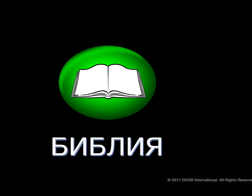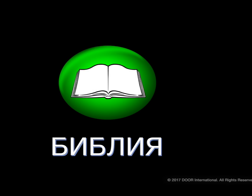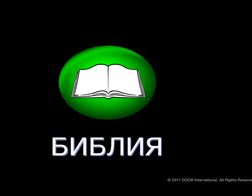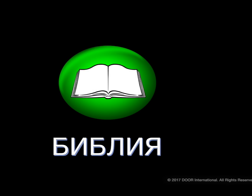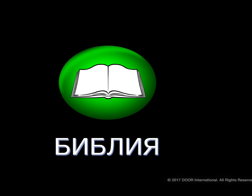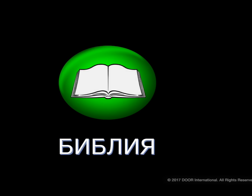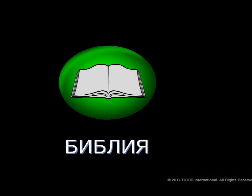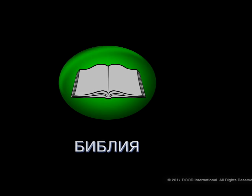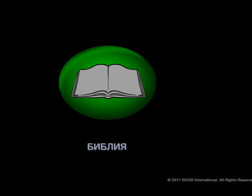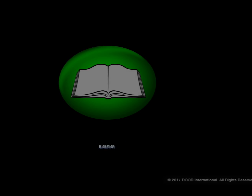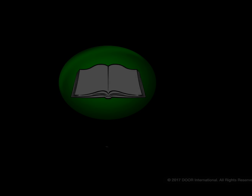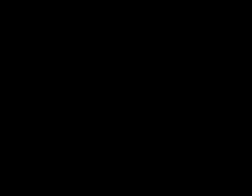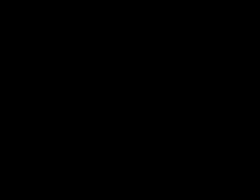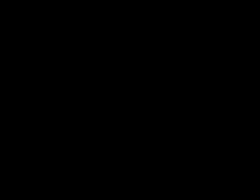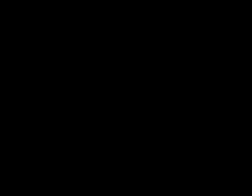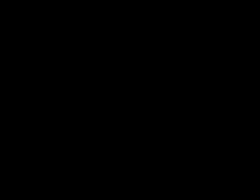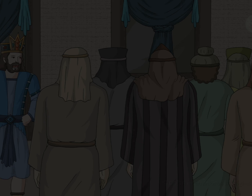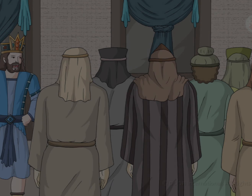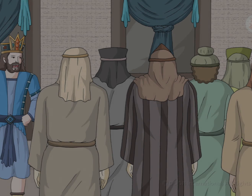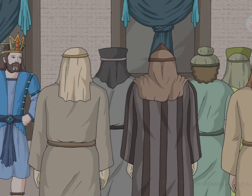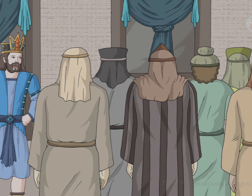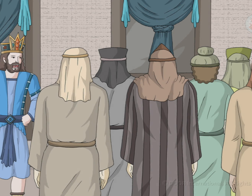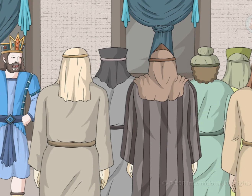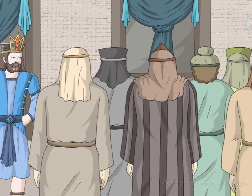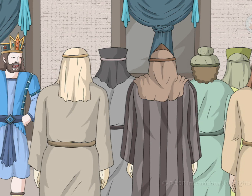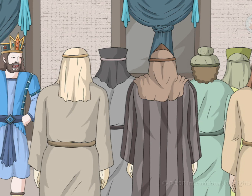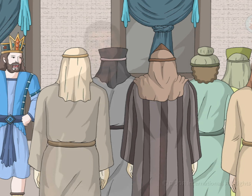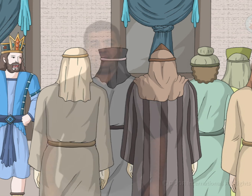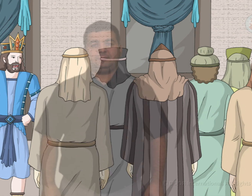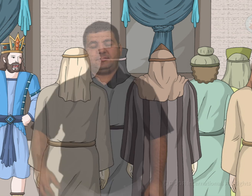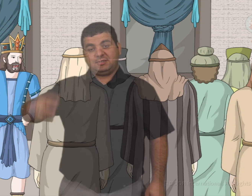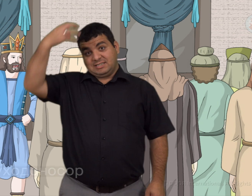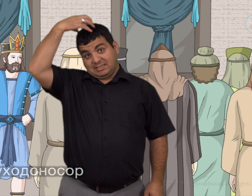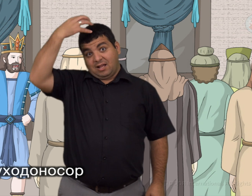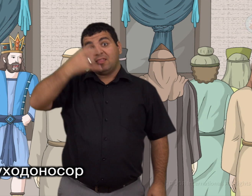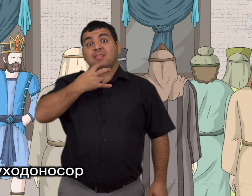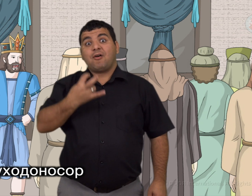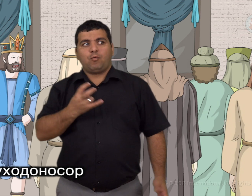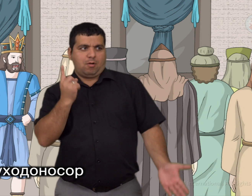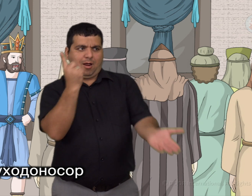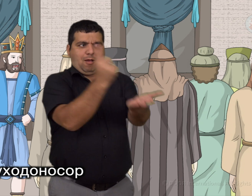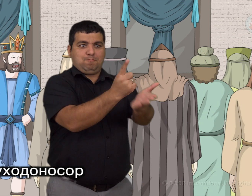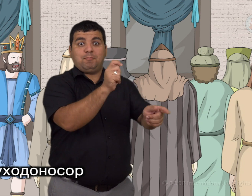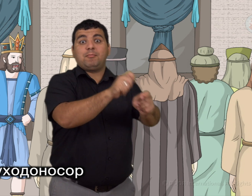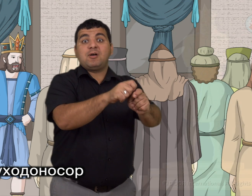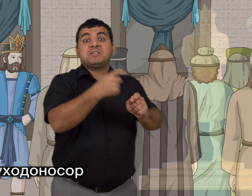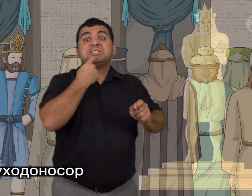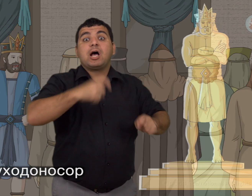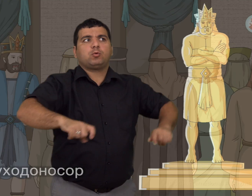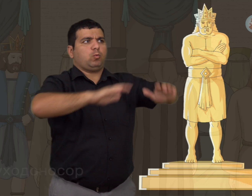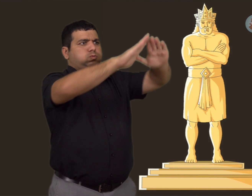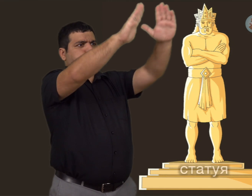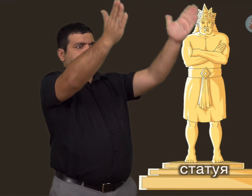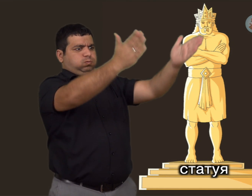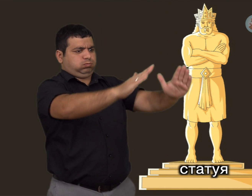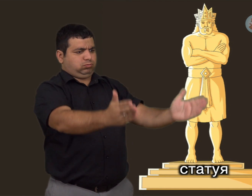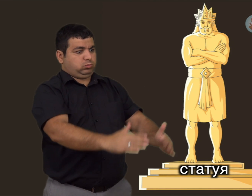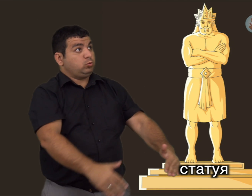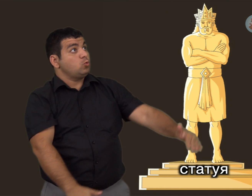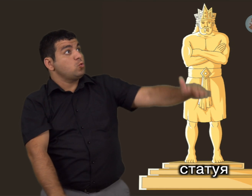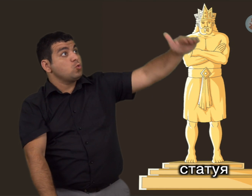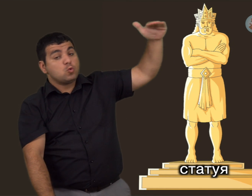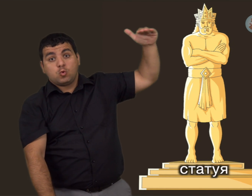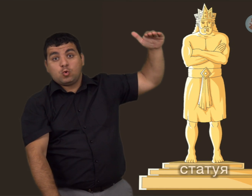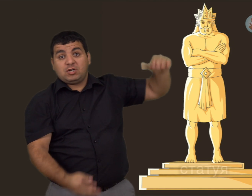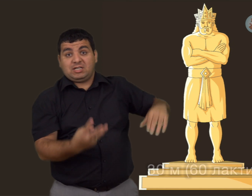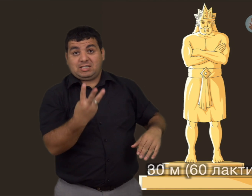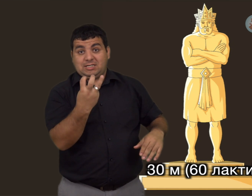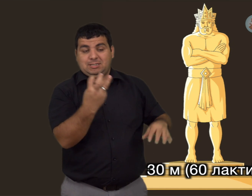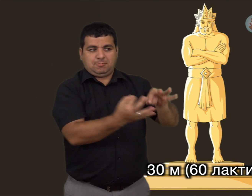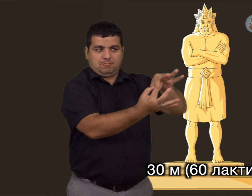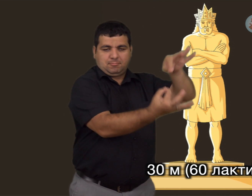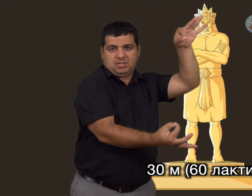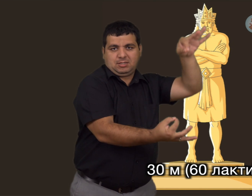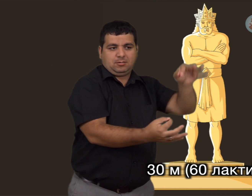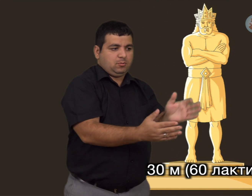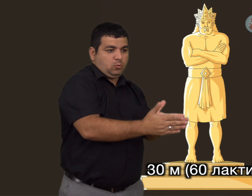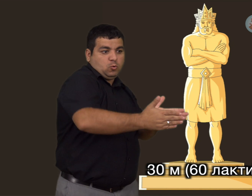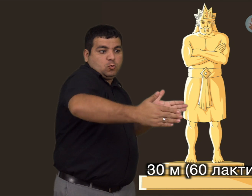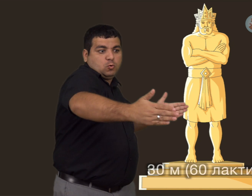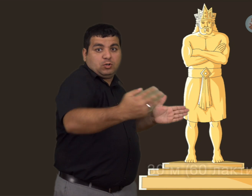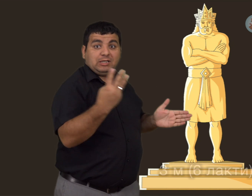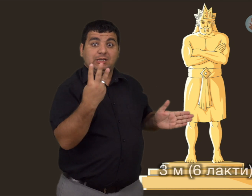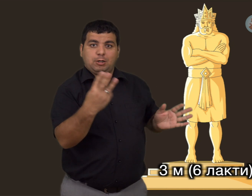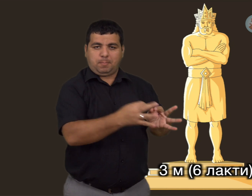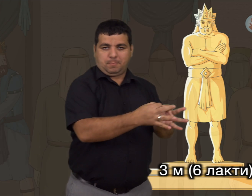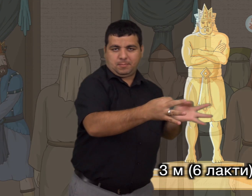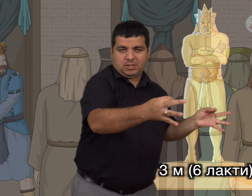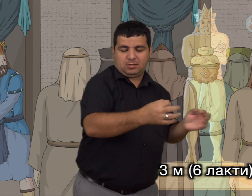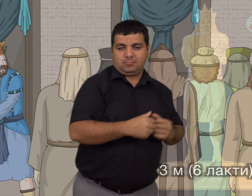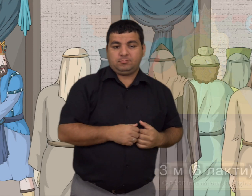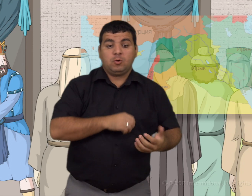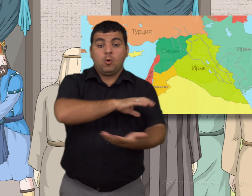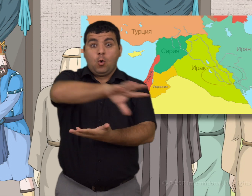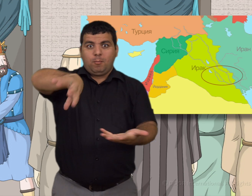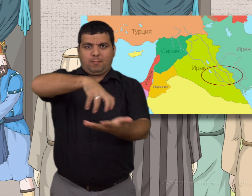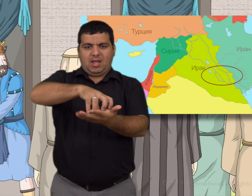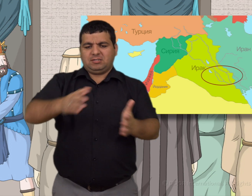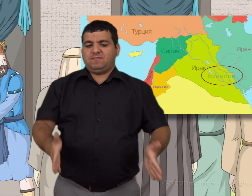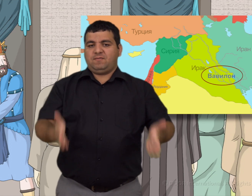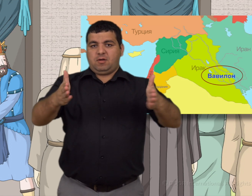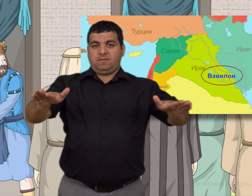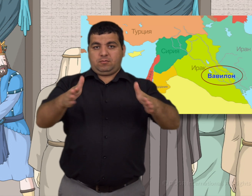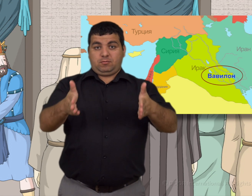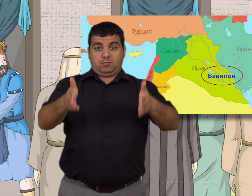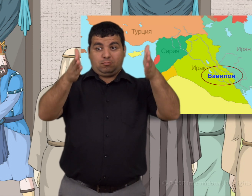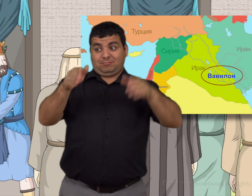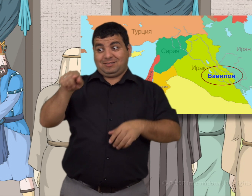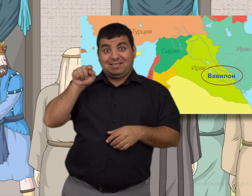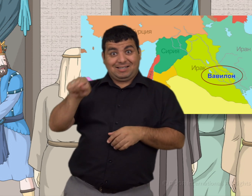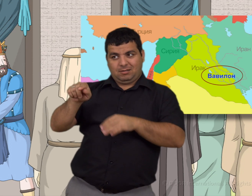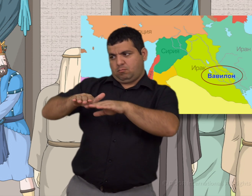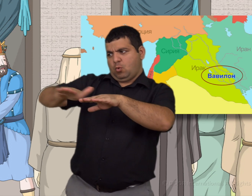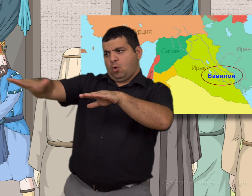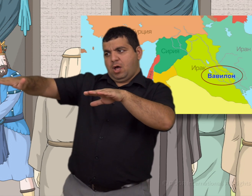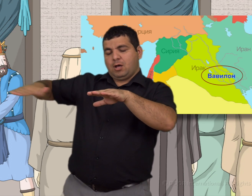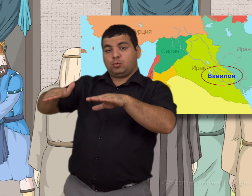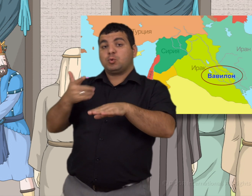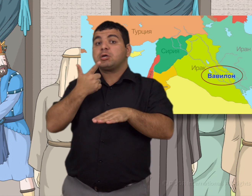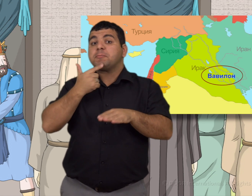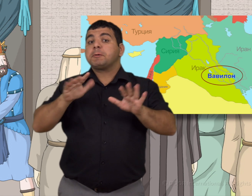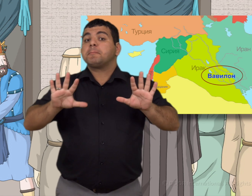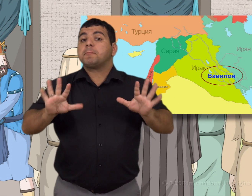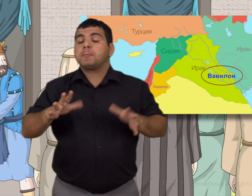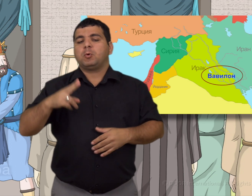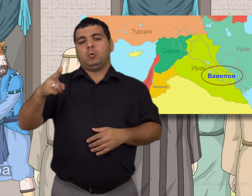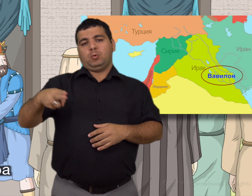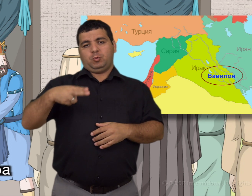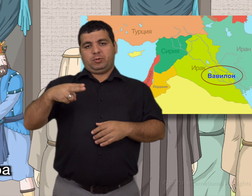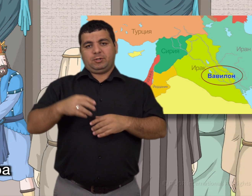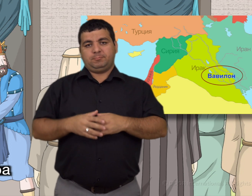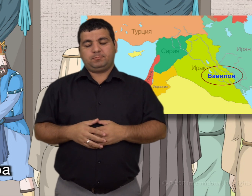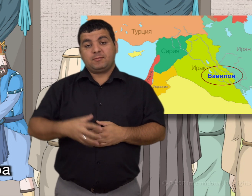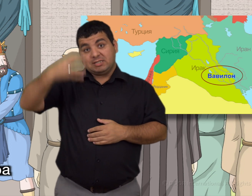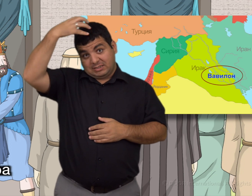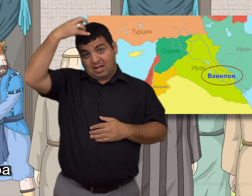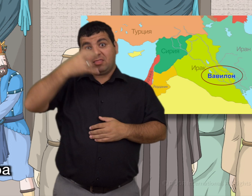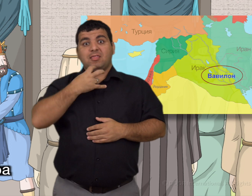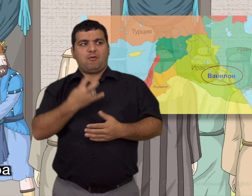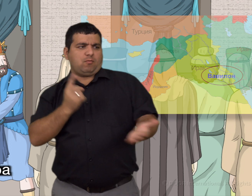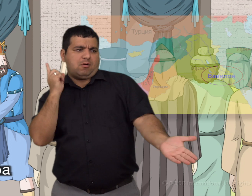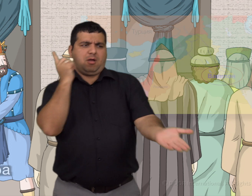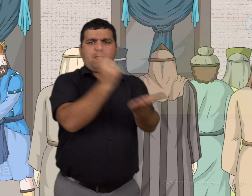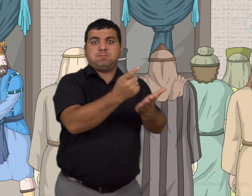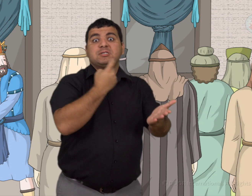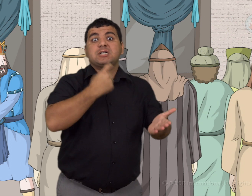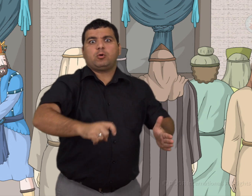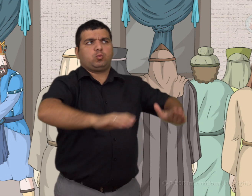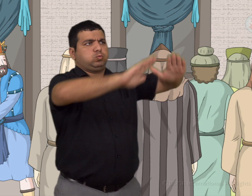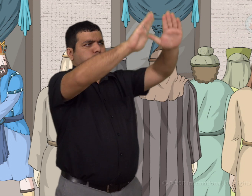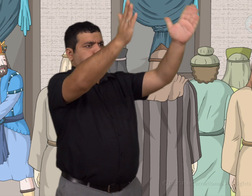King Nebuchadnezzar made a golden statue sixty cubits high and six cubits wide, and he set it up on the plain of Dura in the province of Babylon.